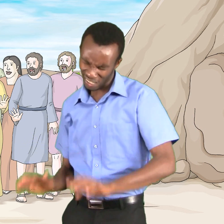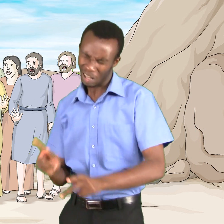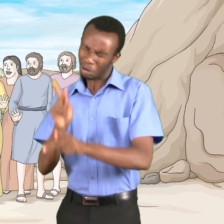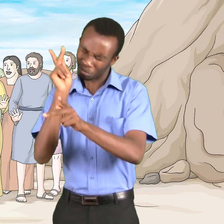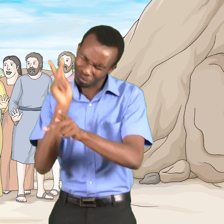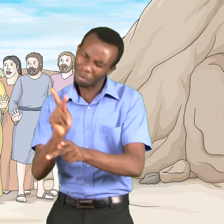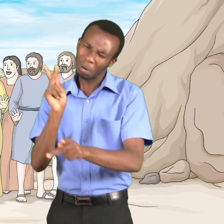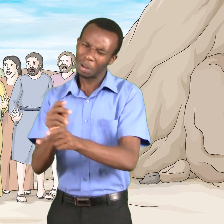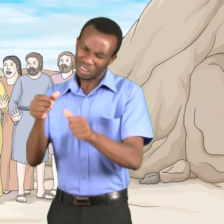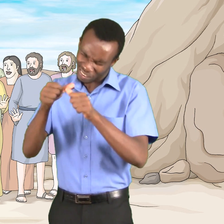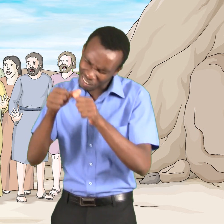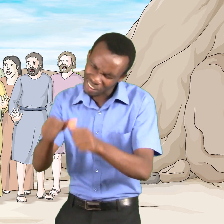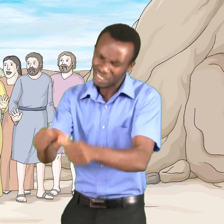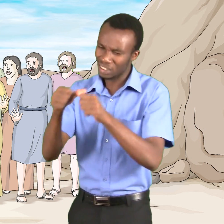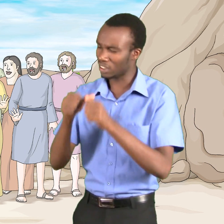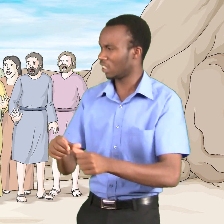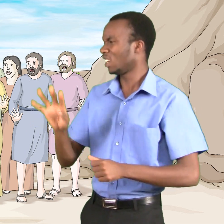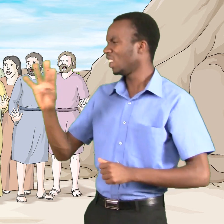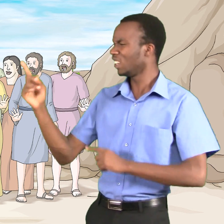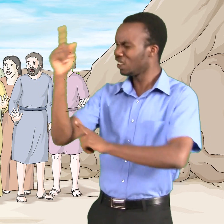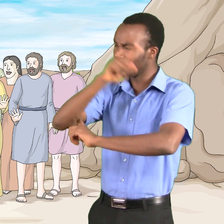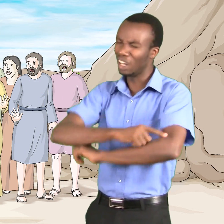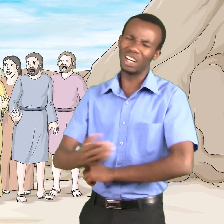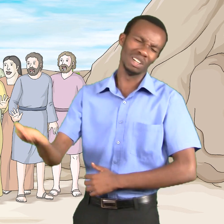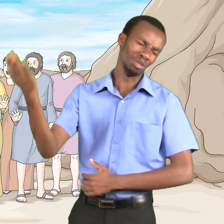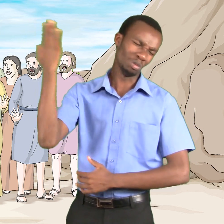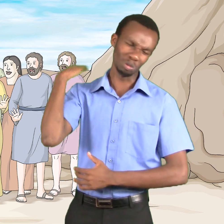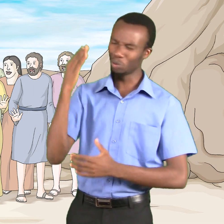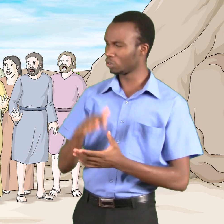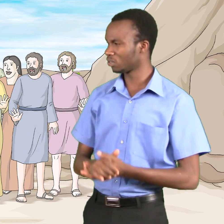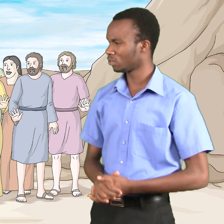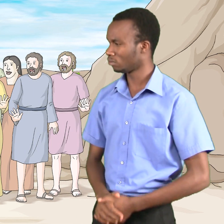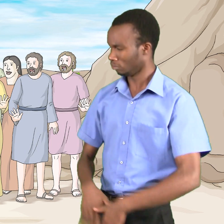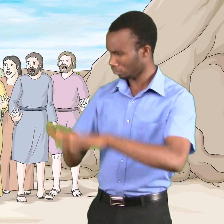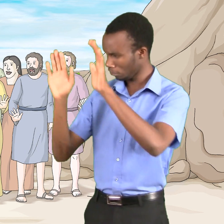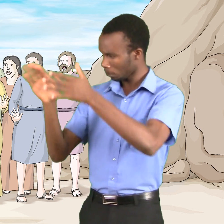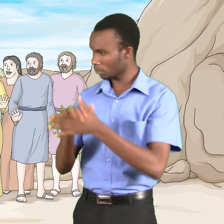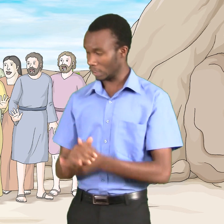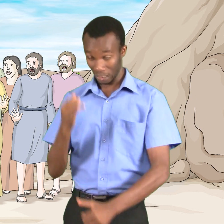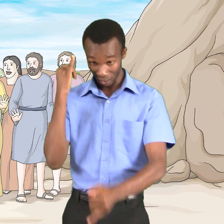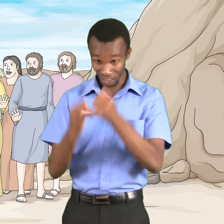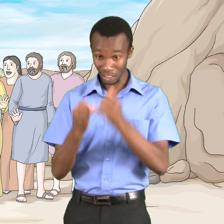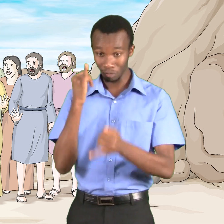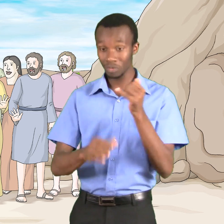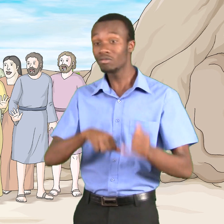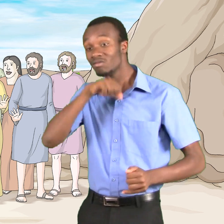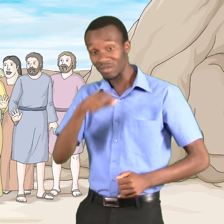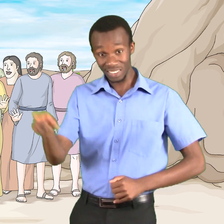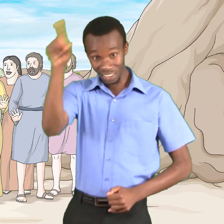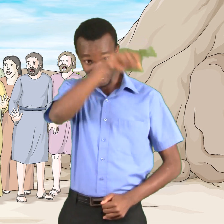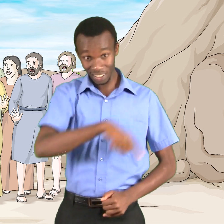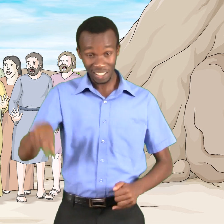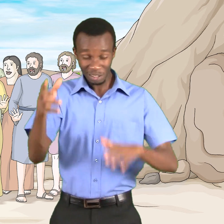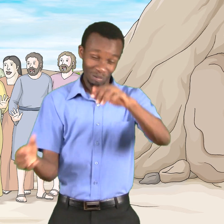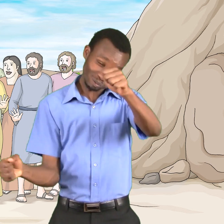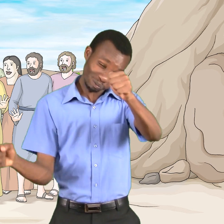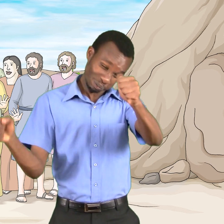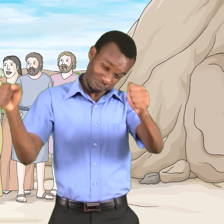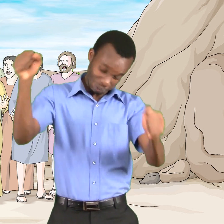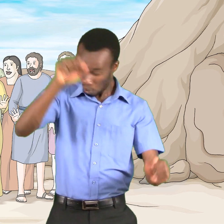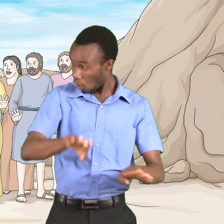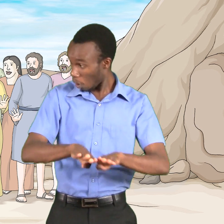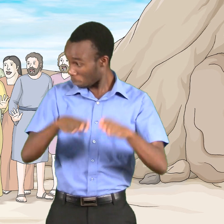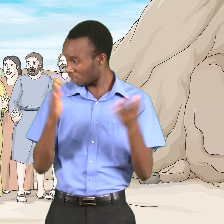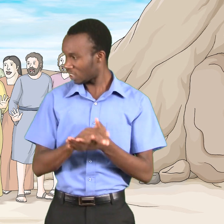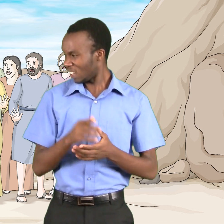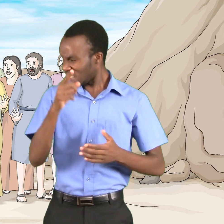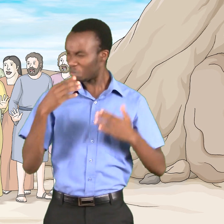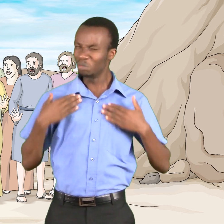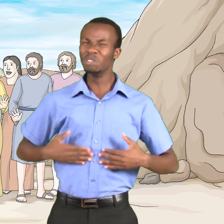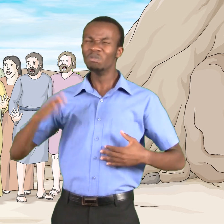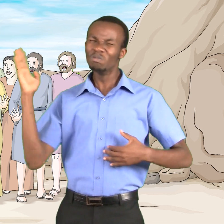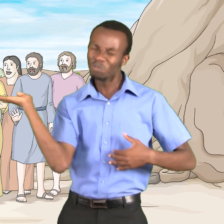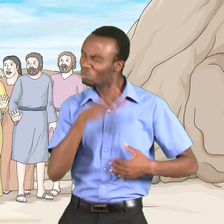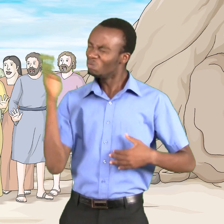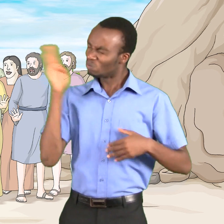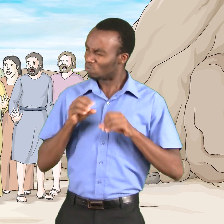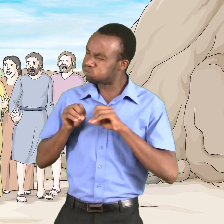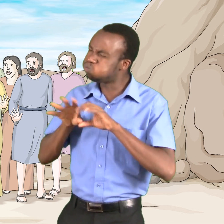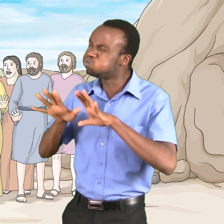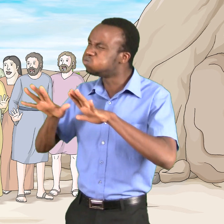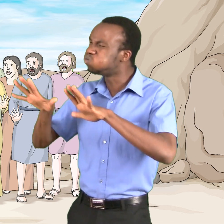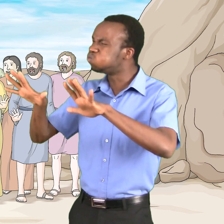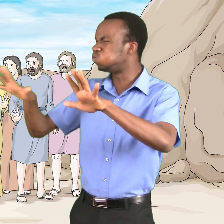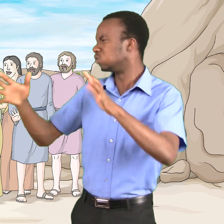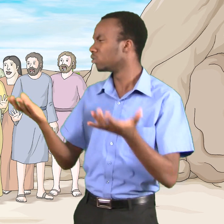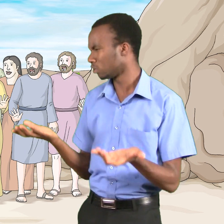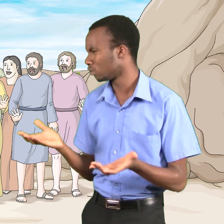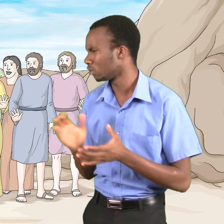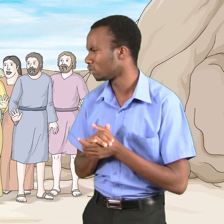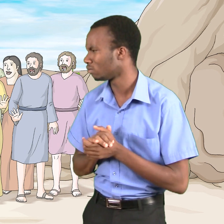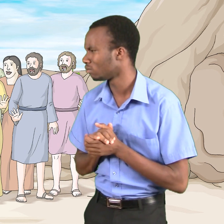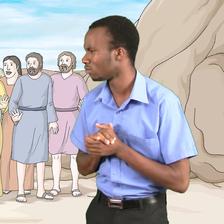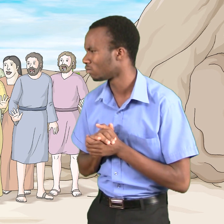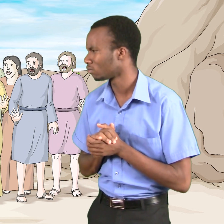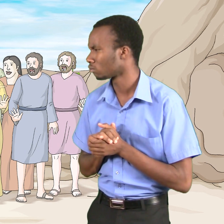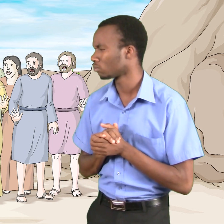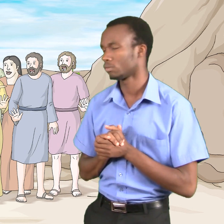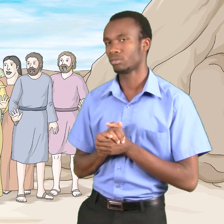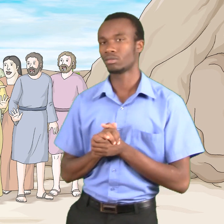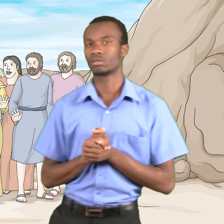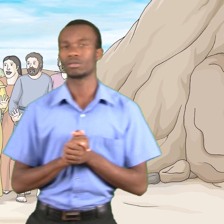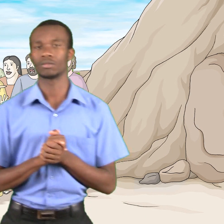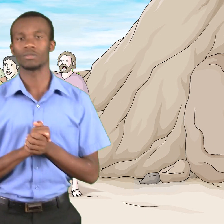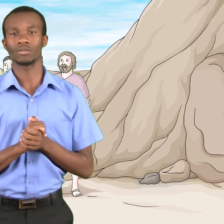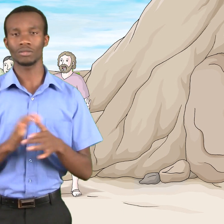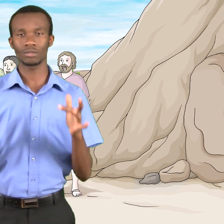“It has already been four days.”